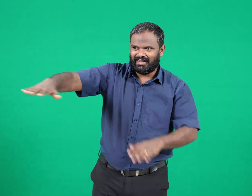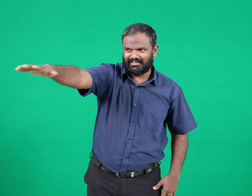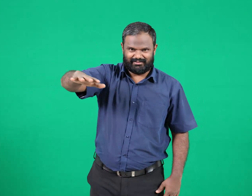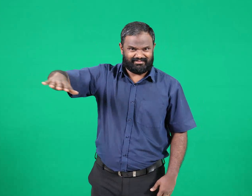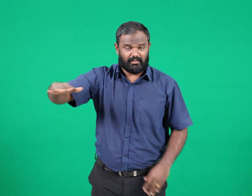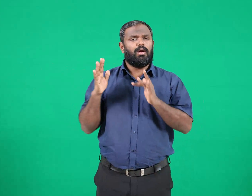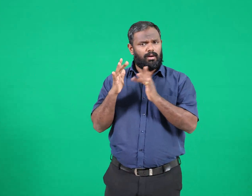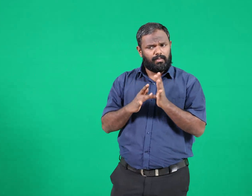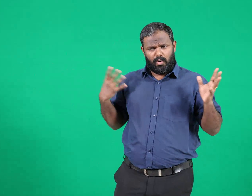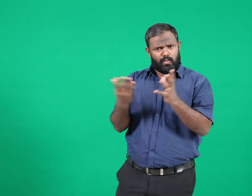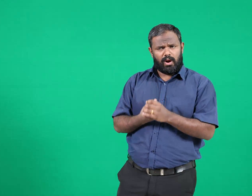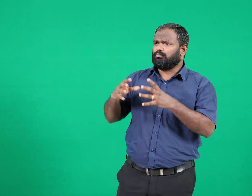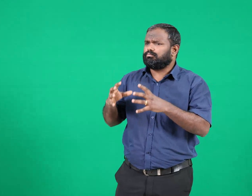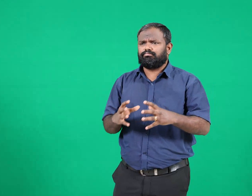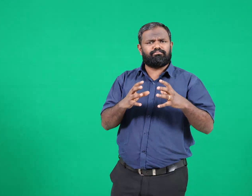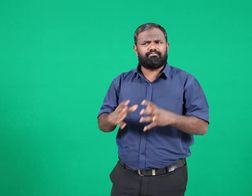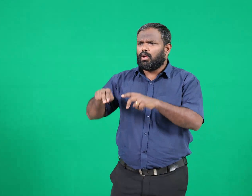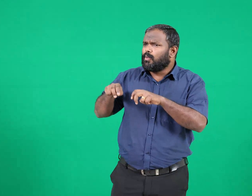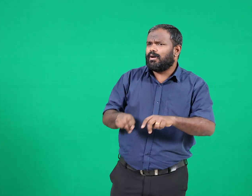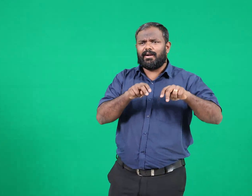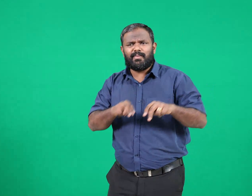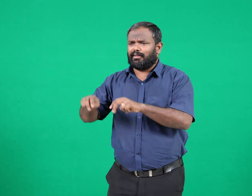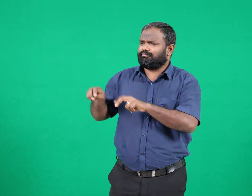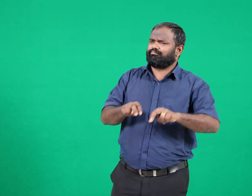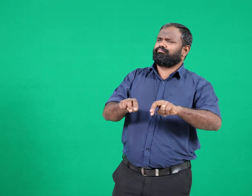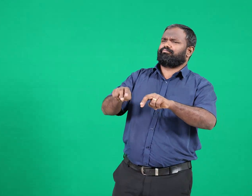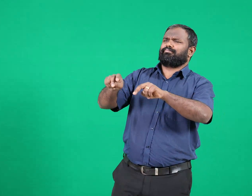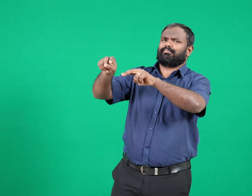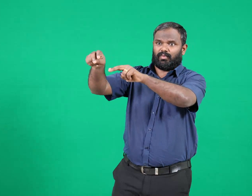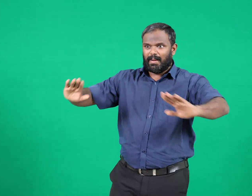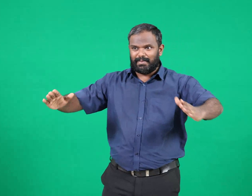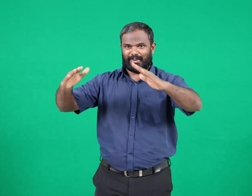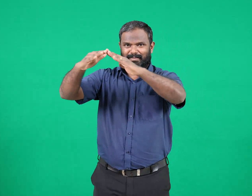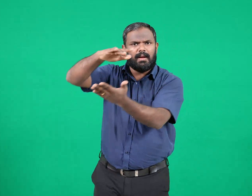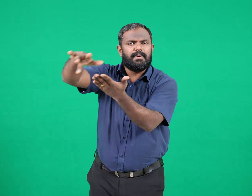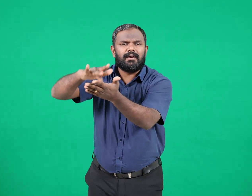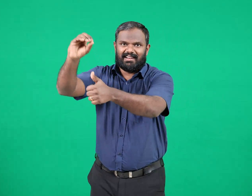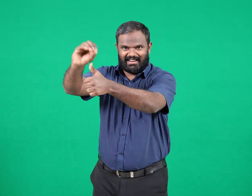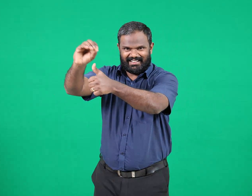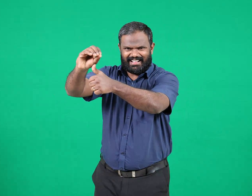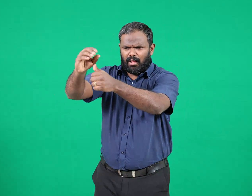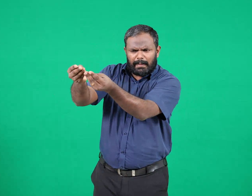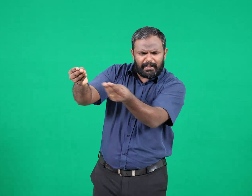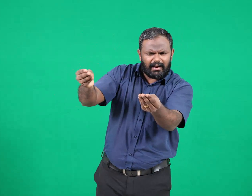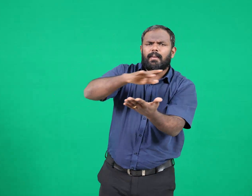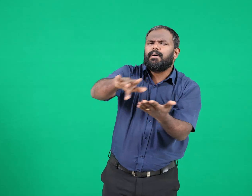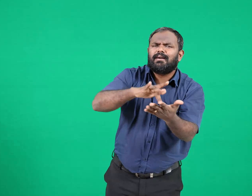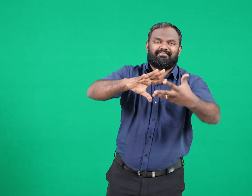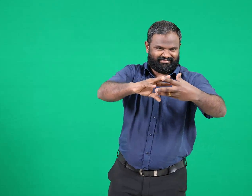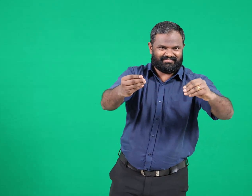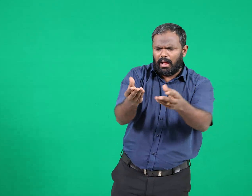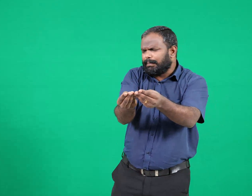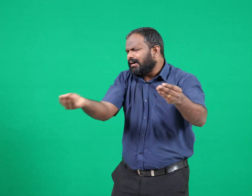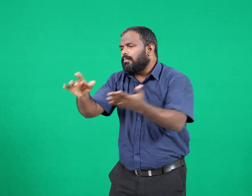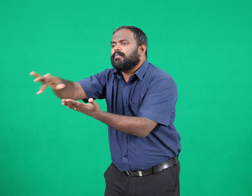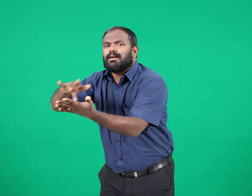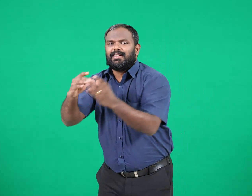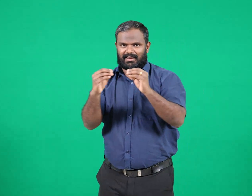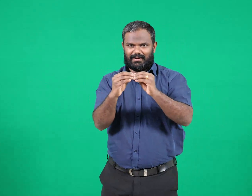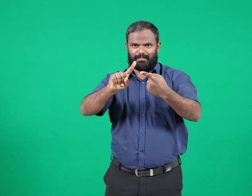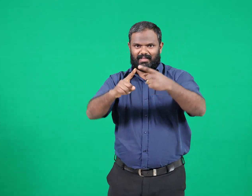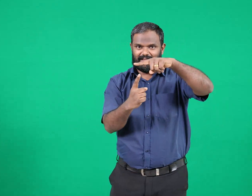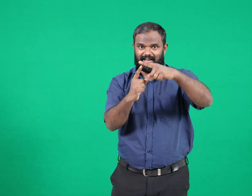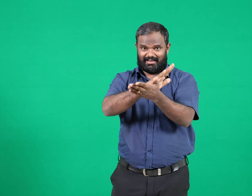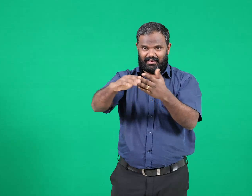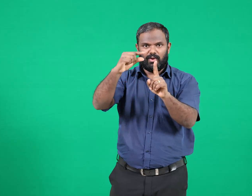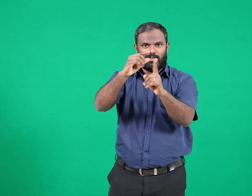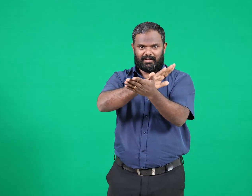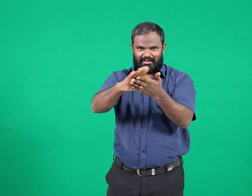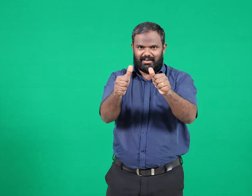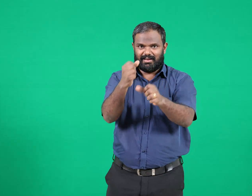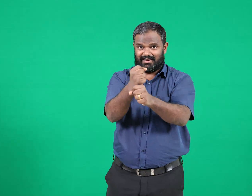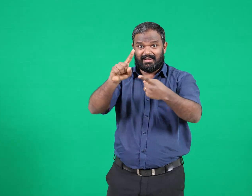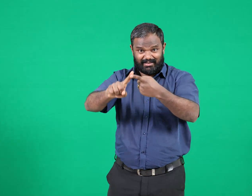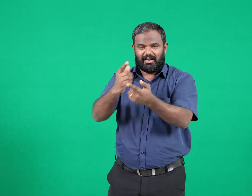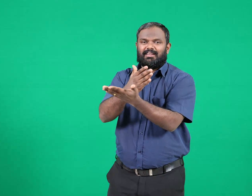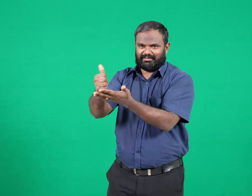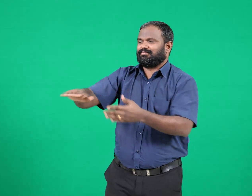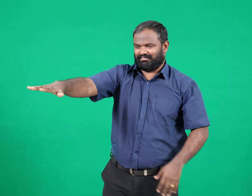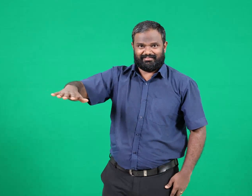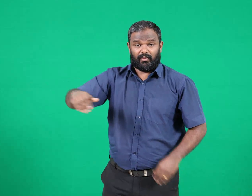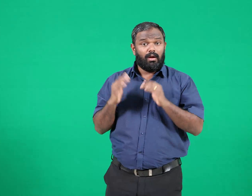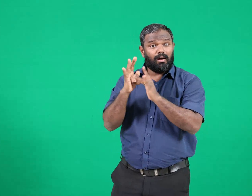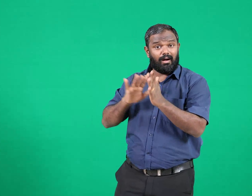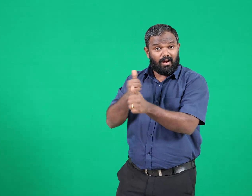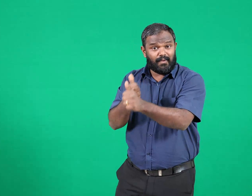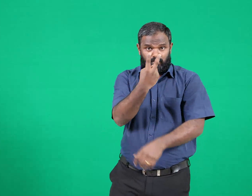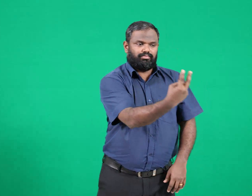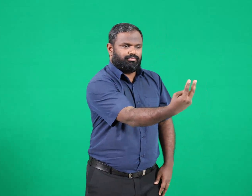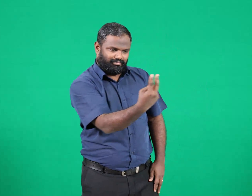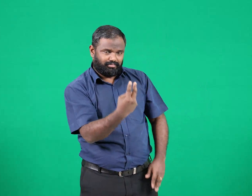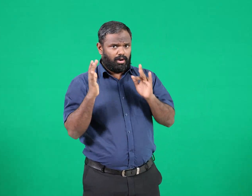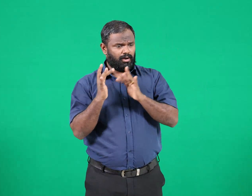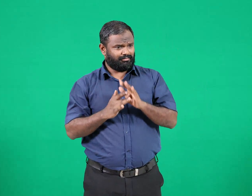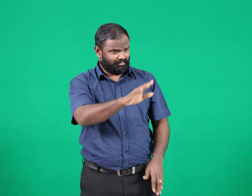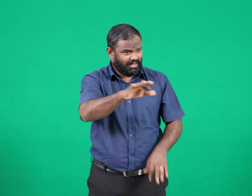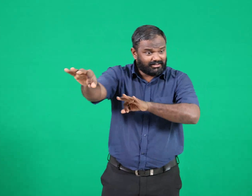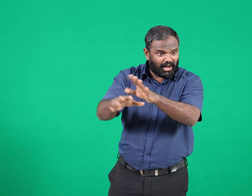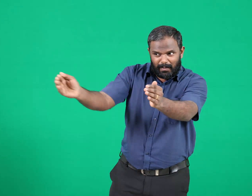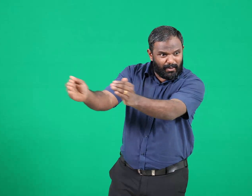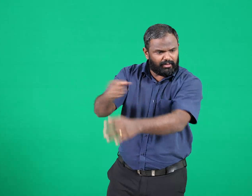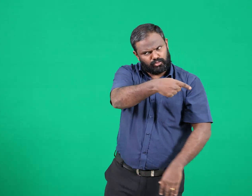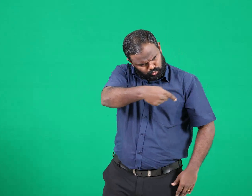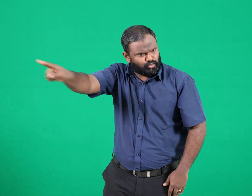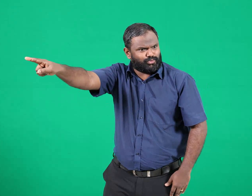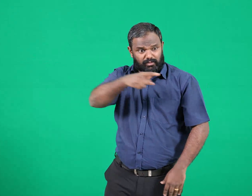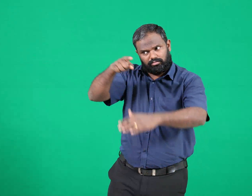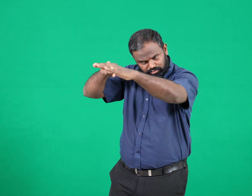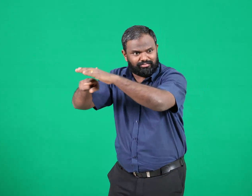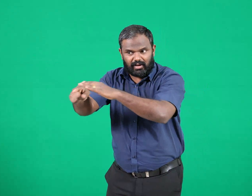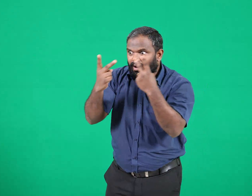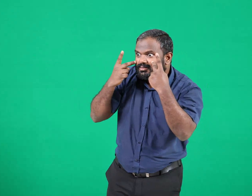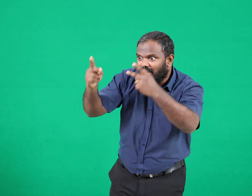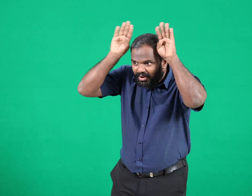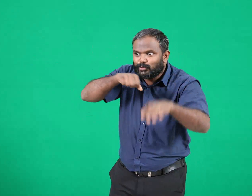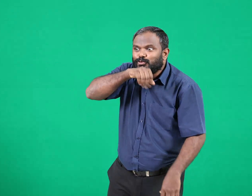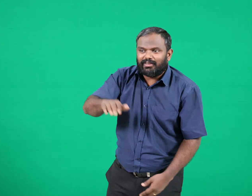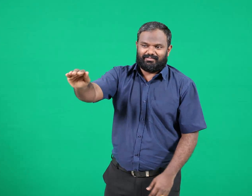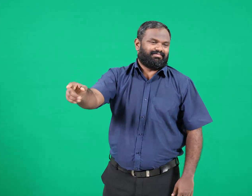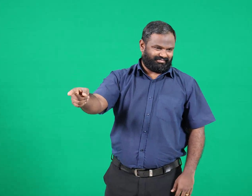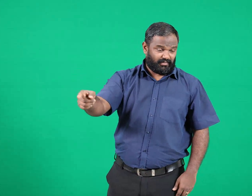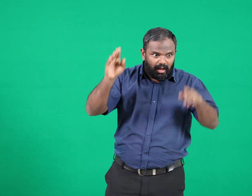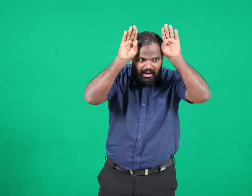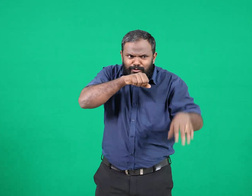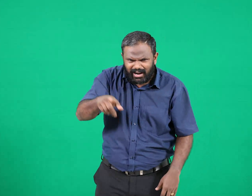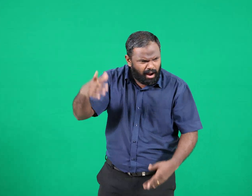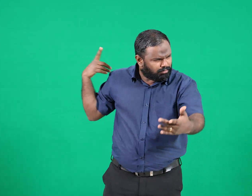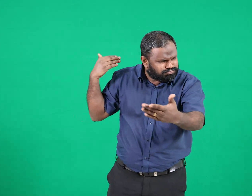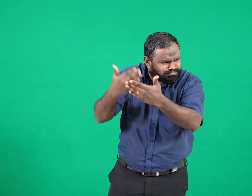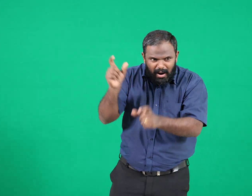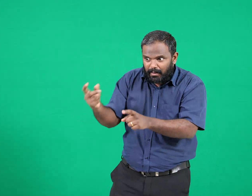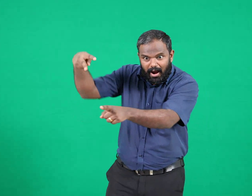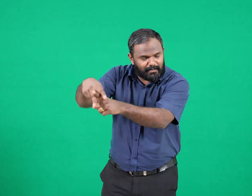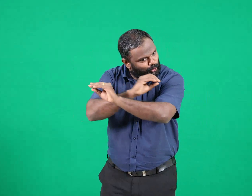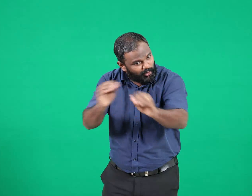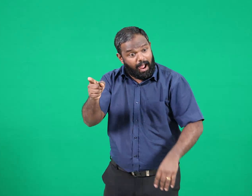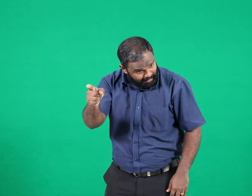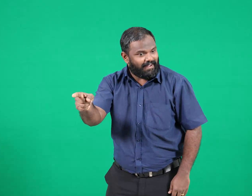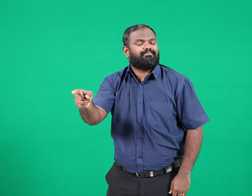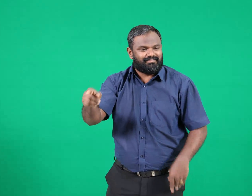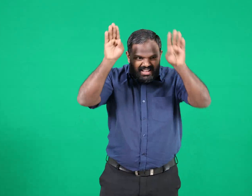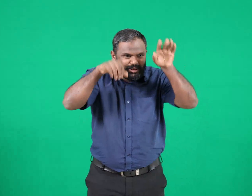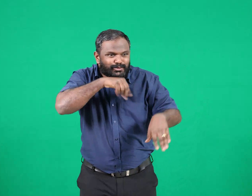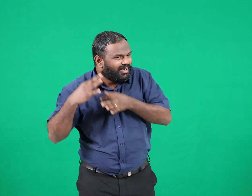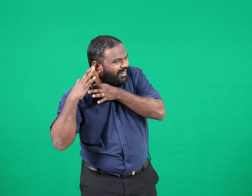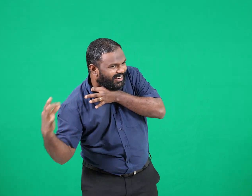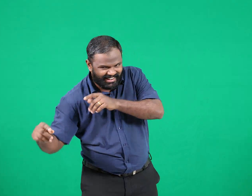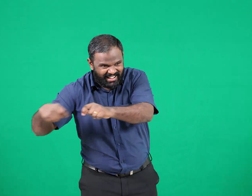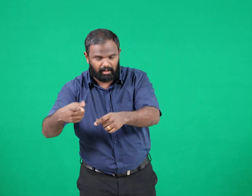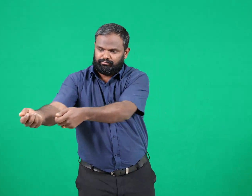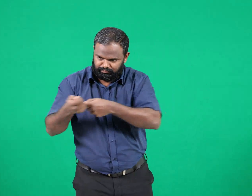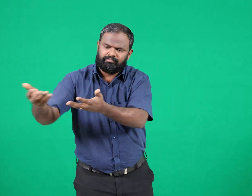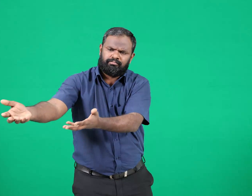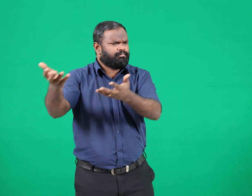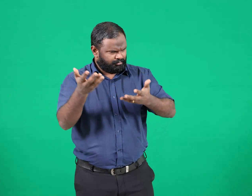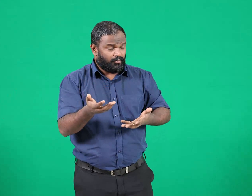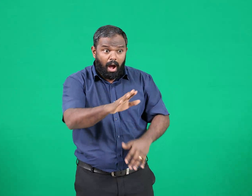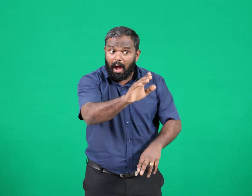As He approached Bethphage and Bethany at the Mount of Olives, He sent out two of His disciples, saying, "Go into the village ahead of you, and as you enter it, you will find a colt tied there, on which no one has ever sat.